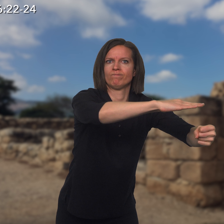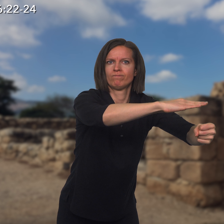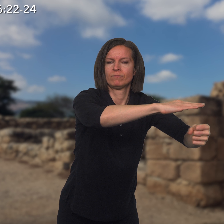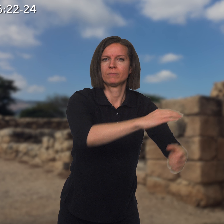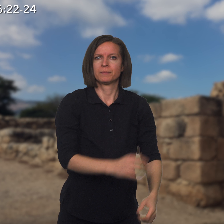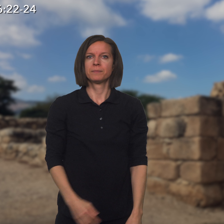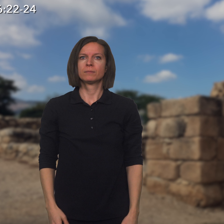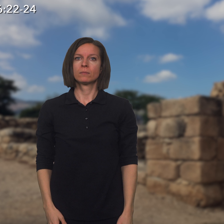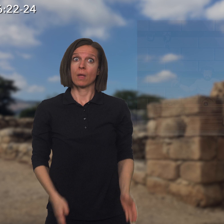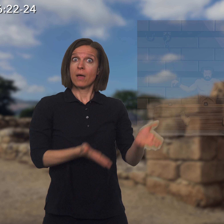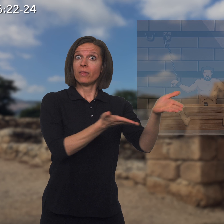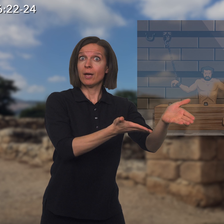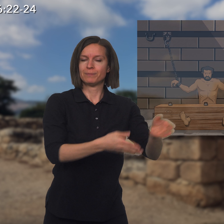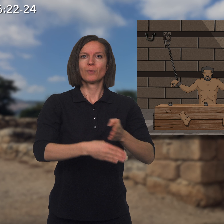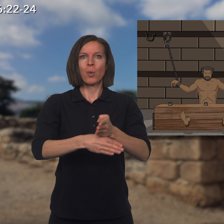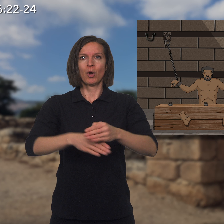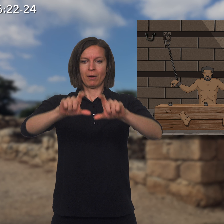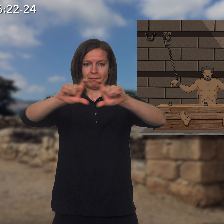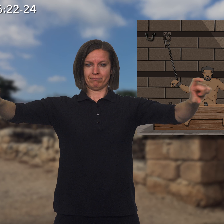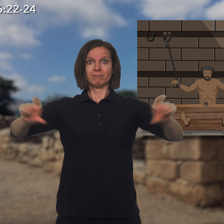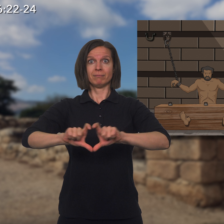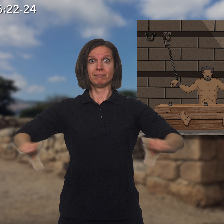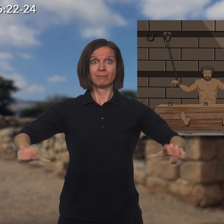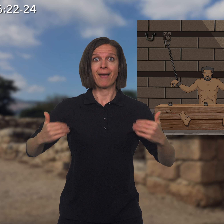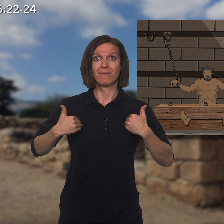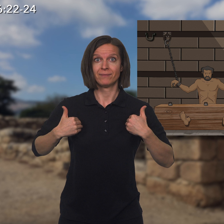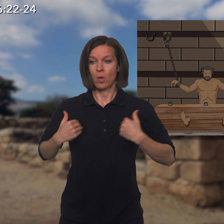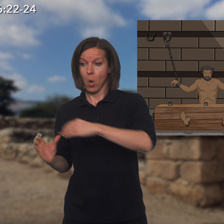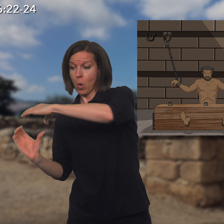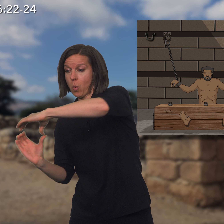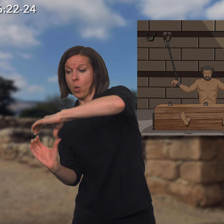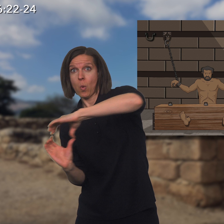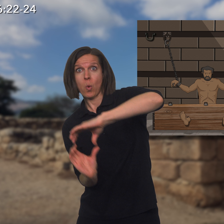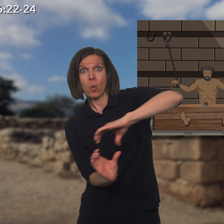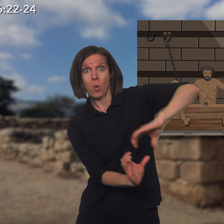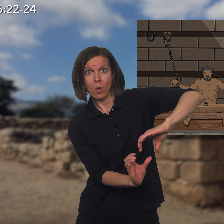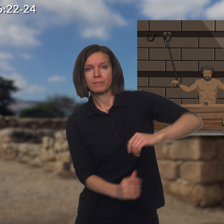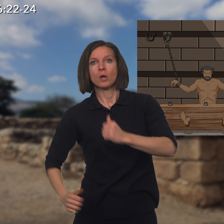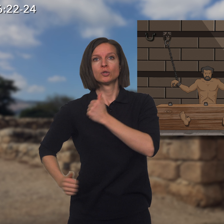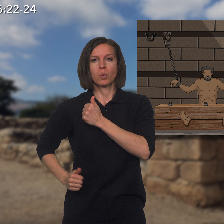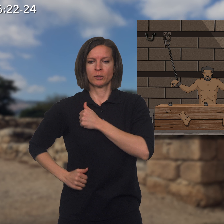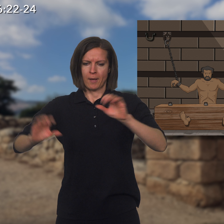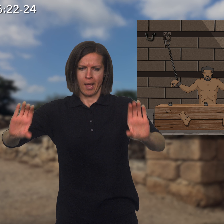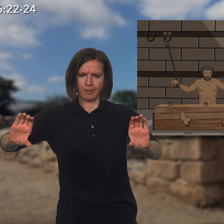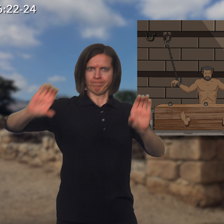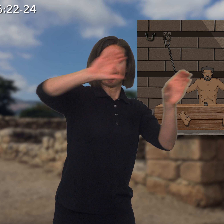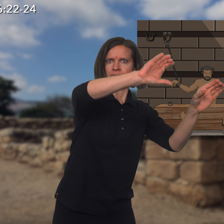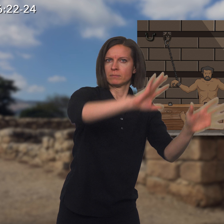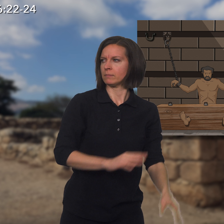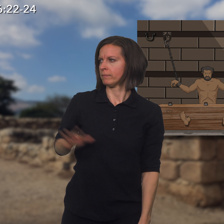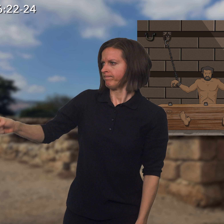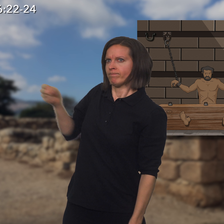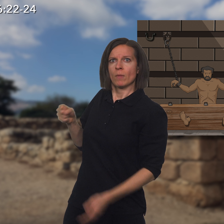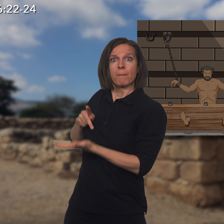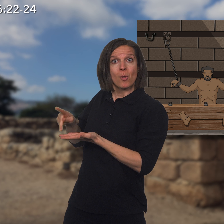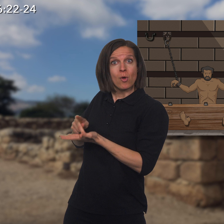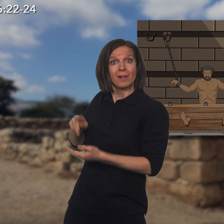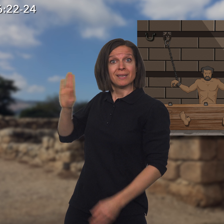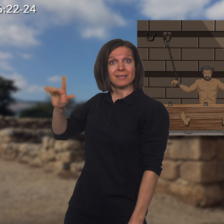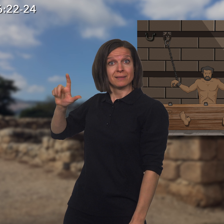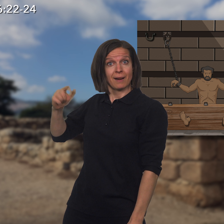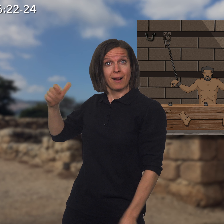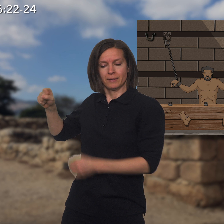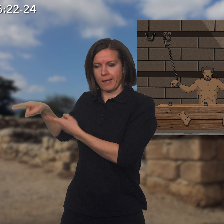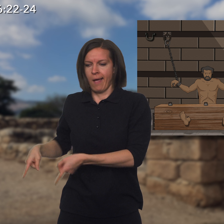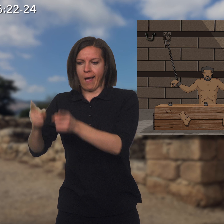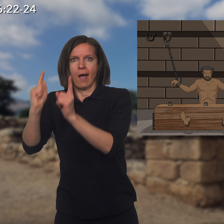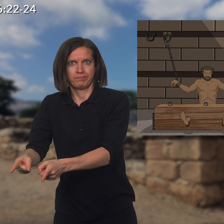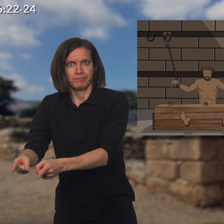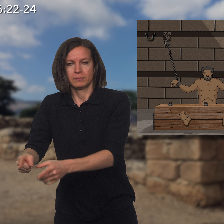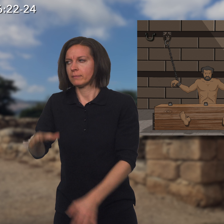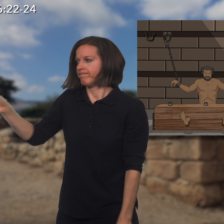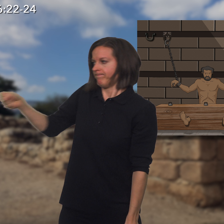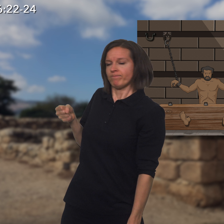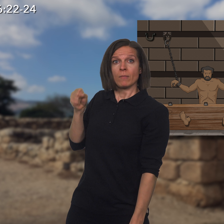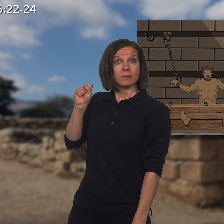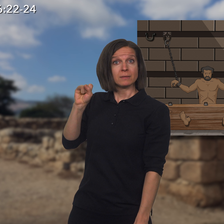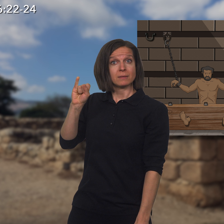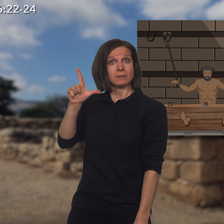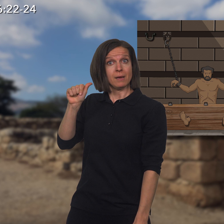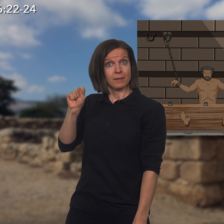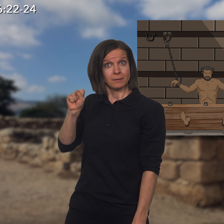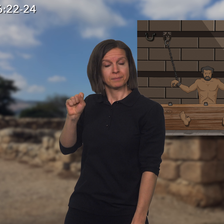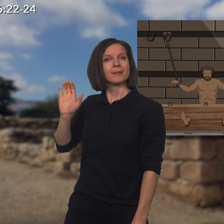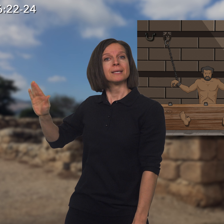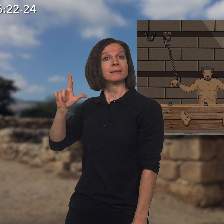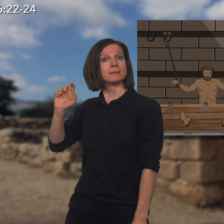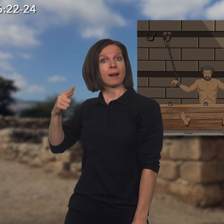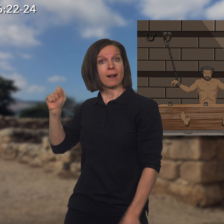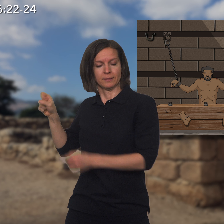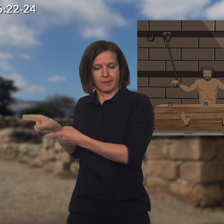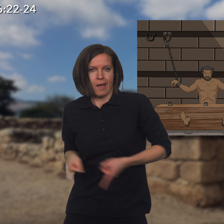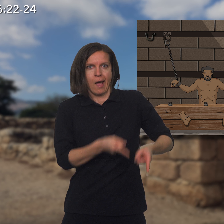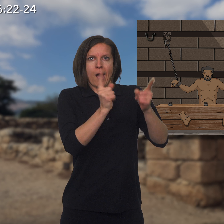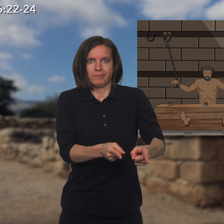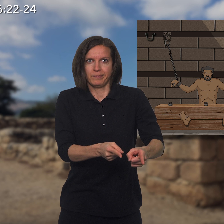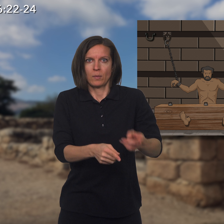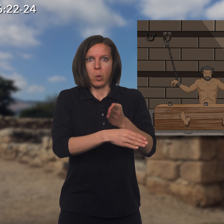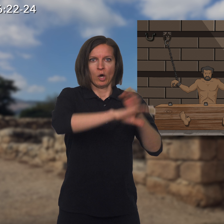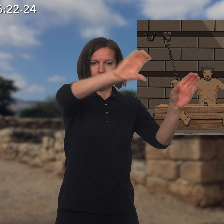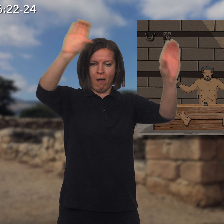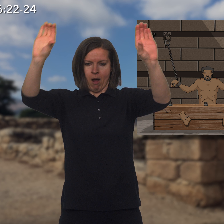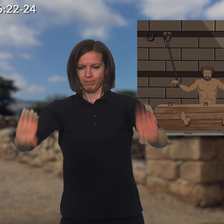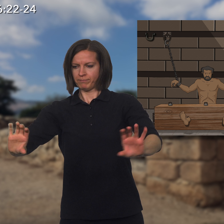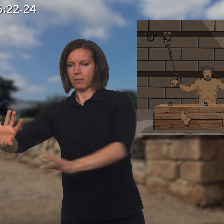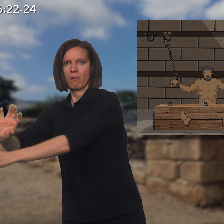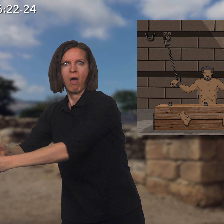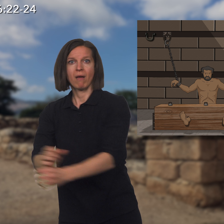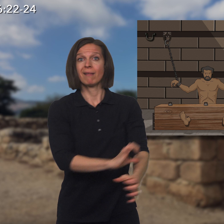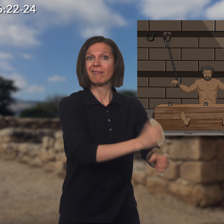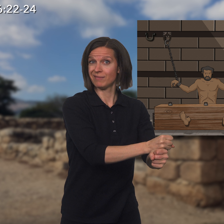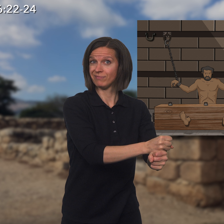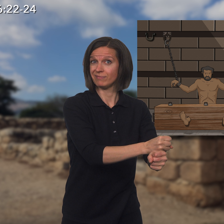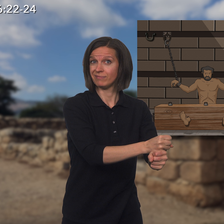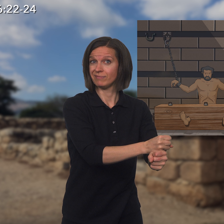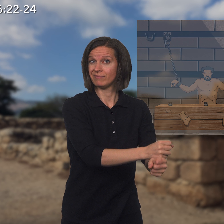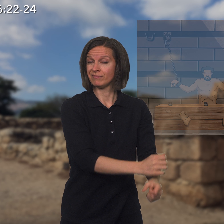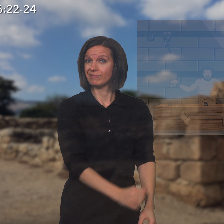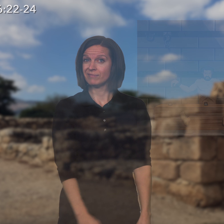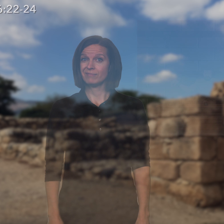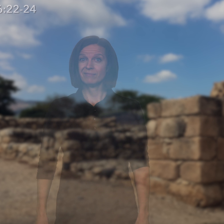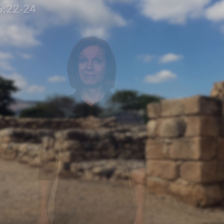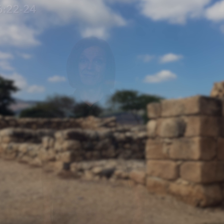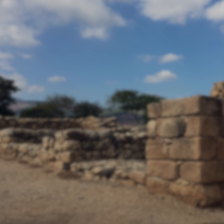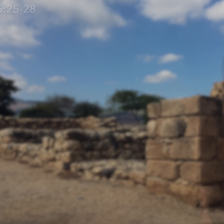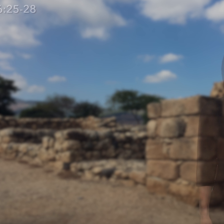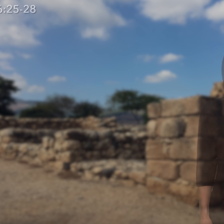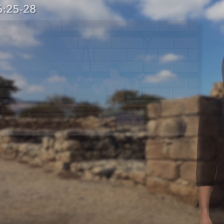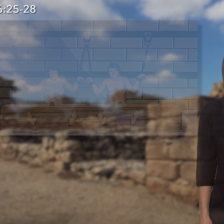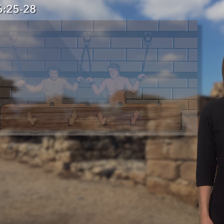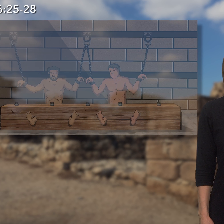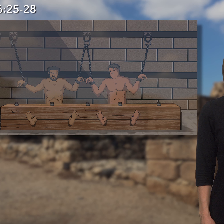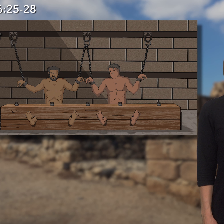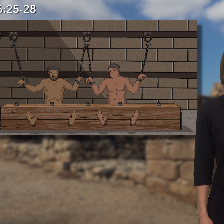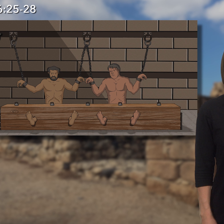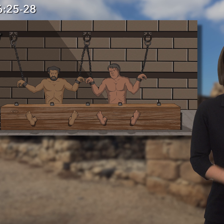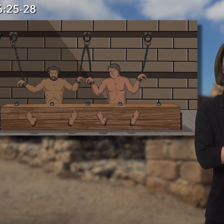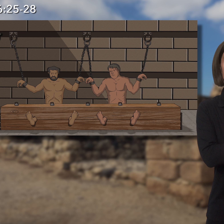On receiving this order, he placed them in the inner cell and fastened their feet in the stocks.